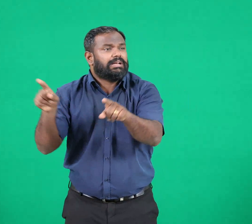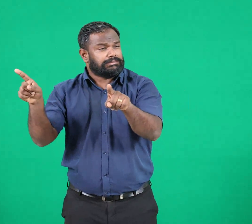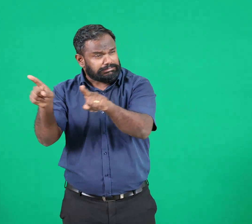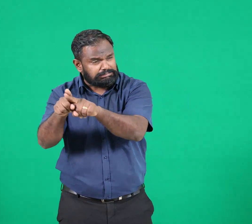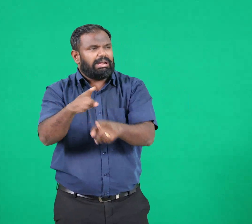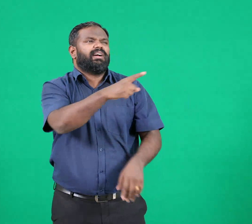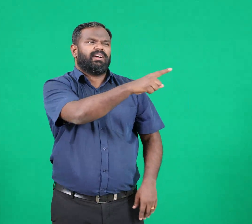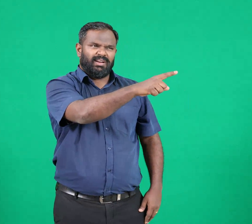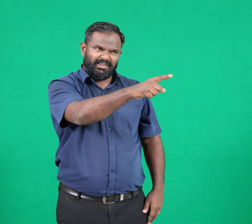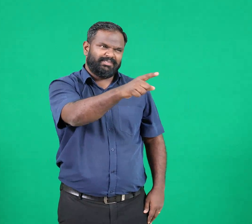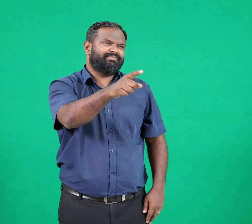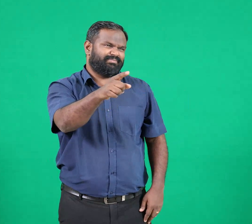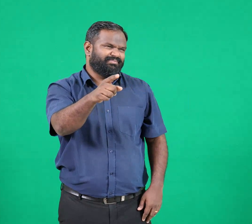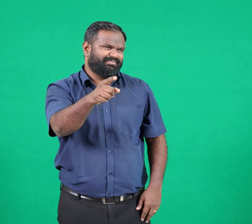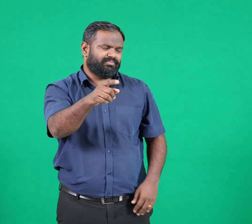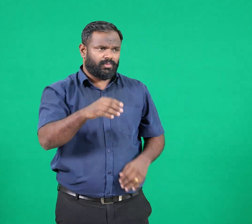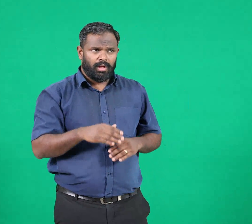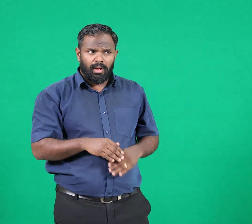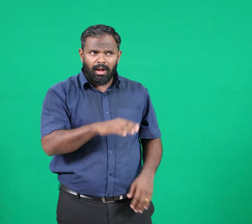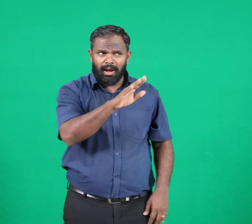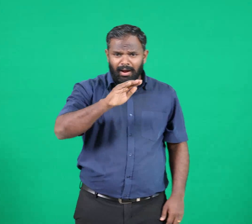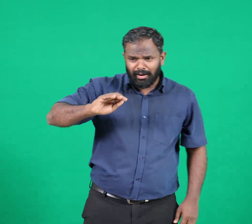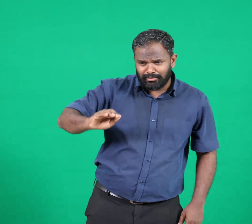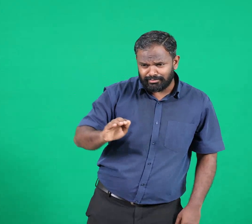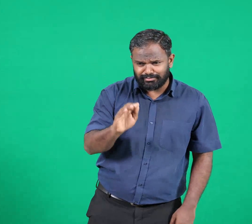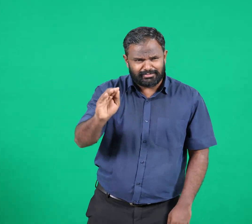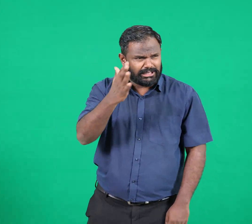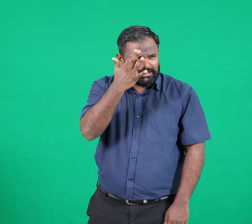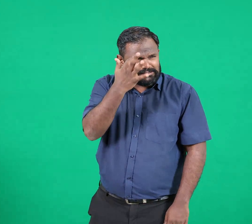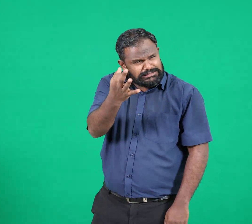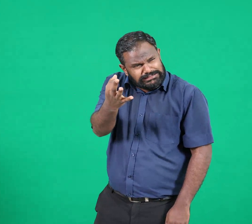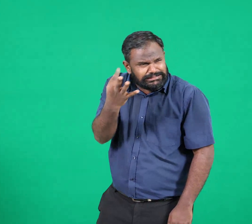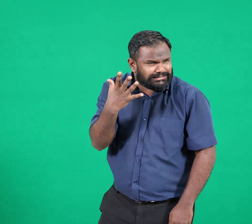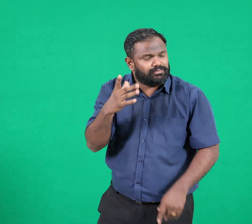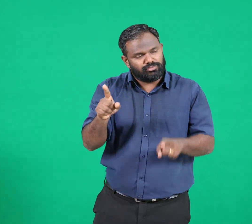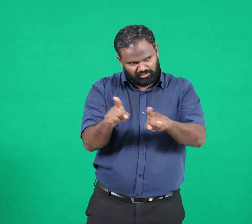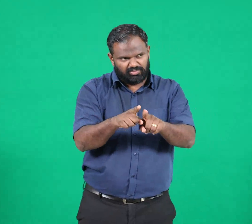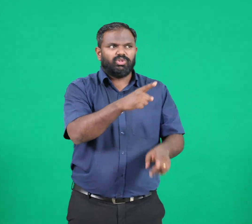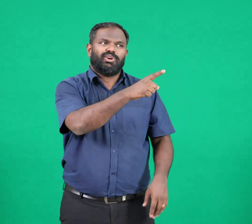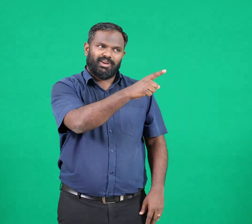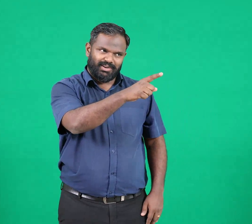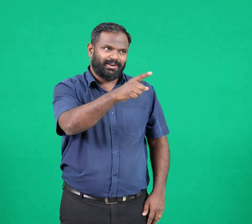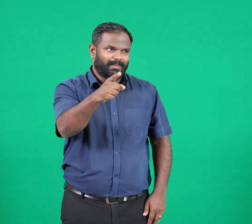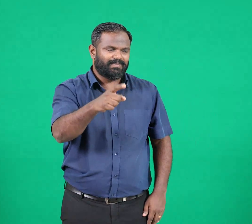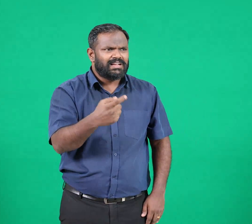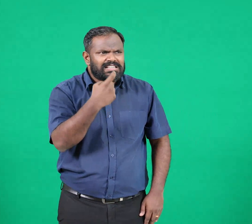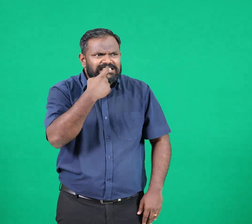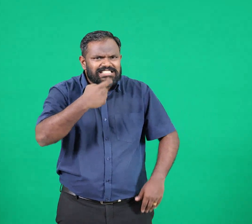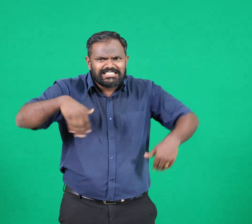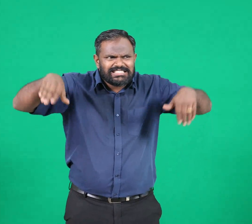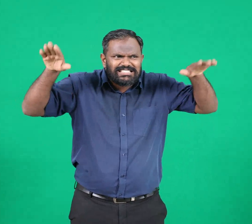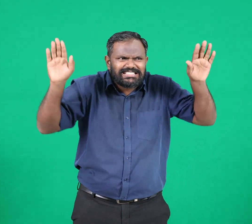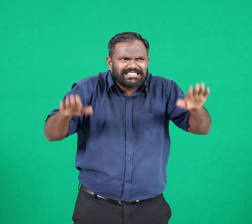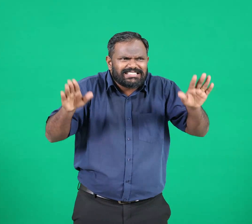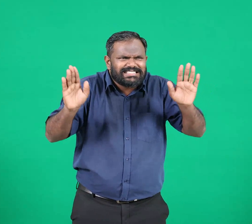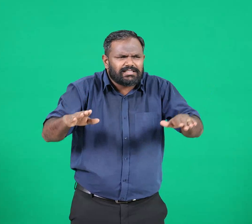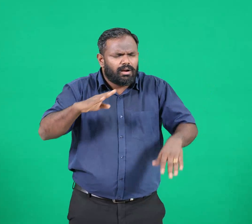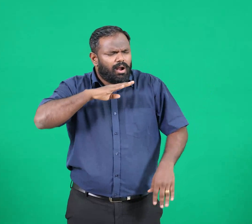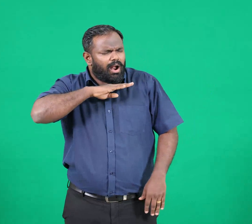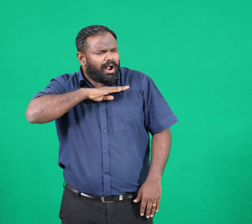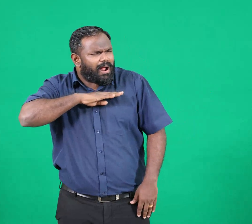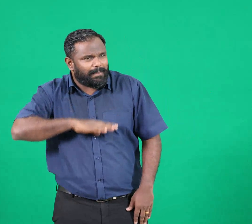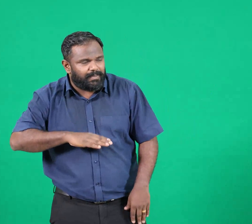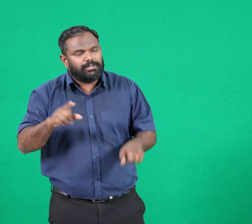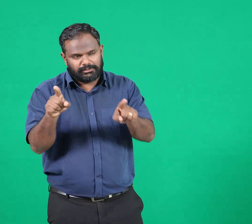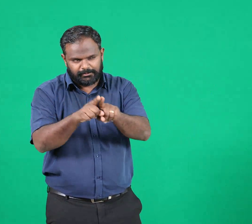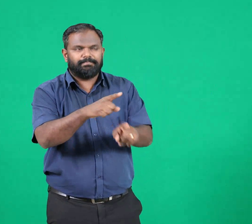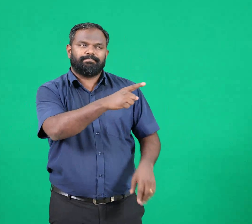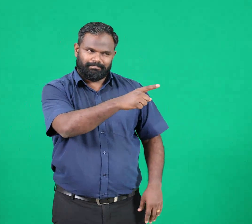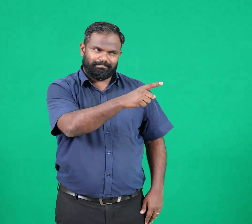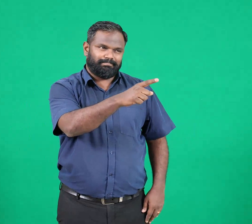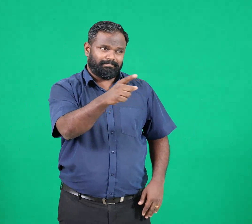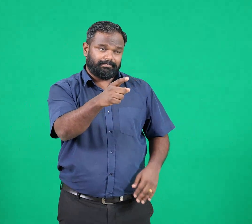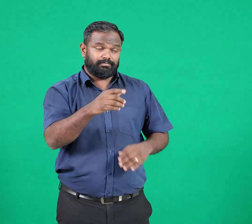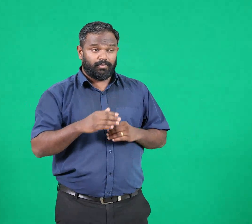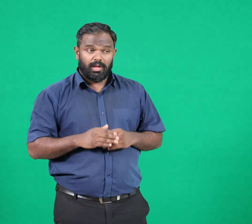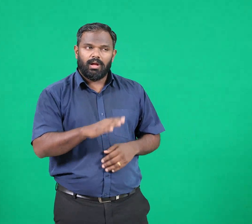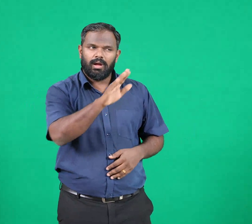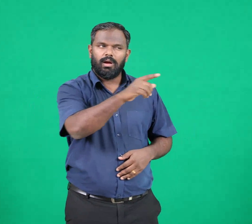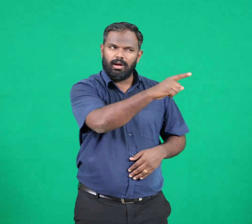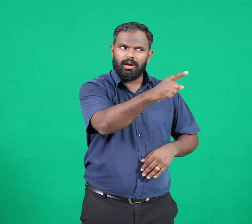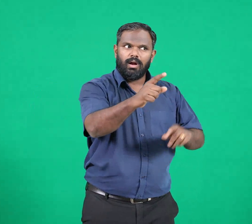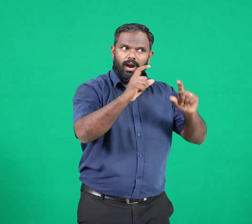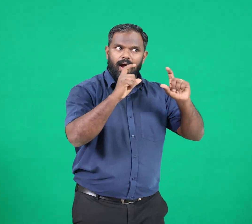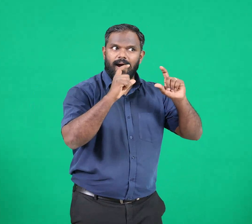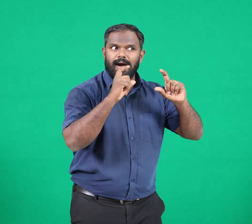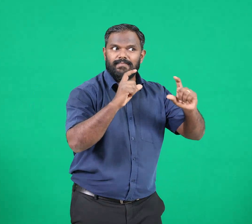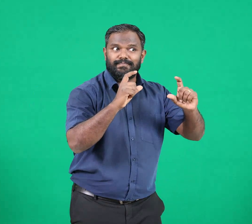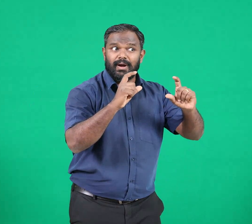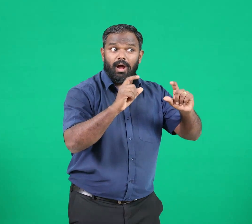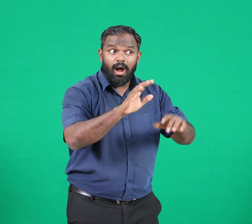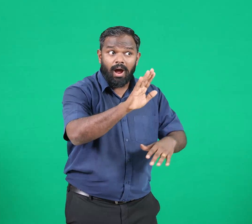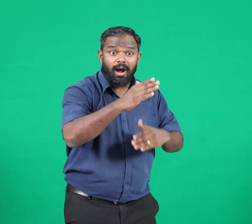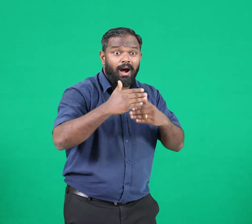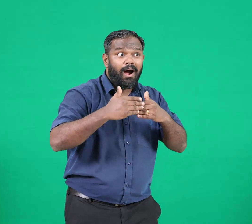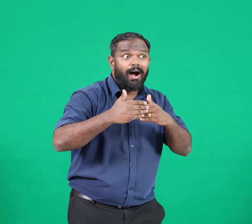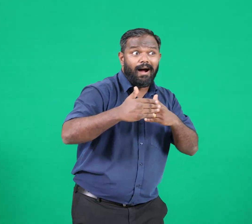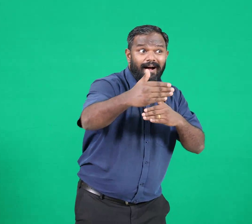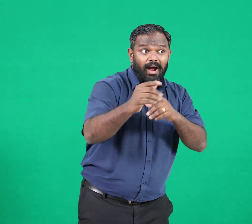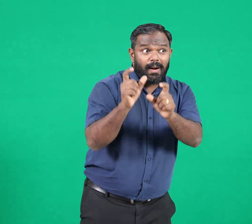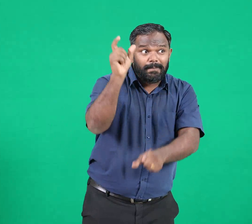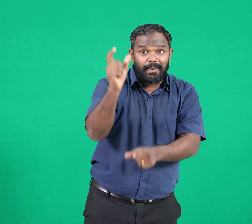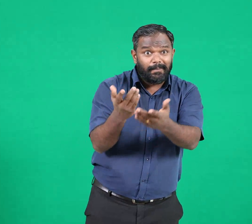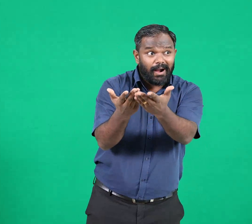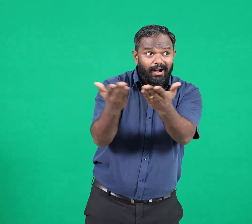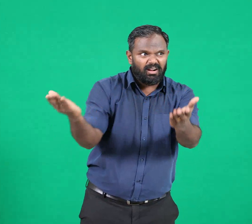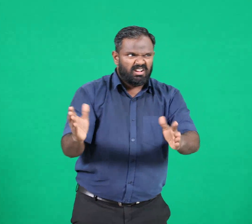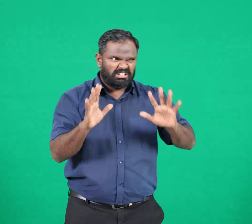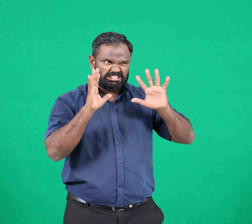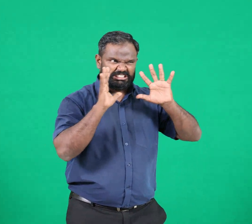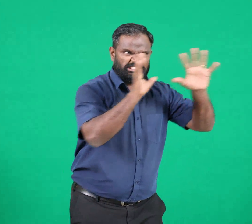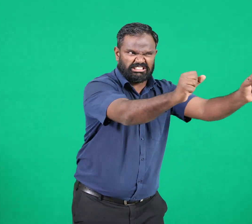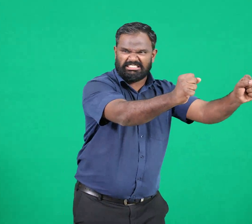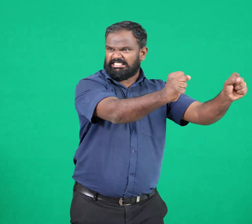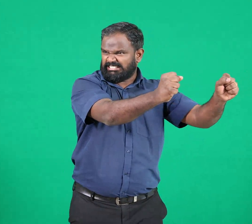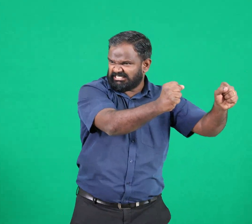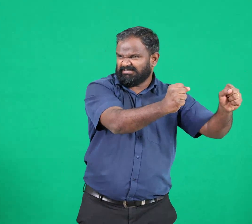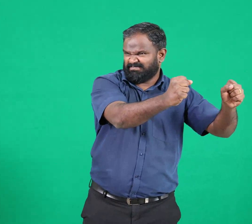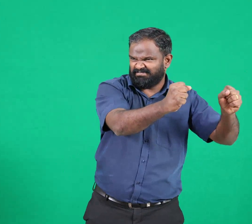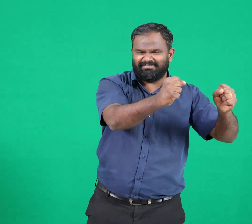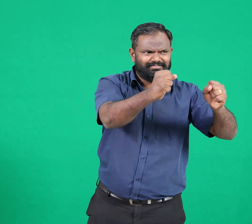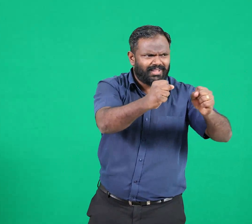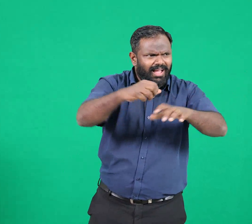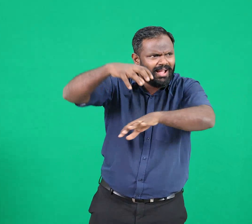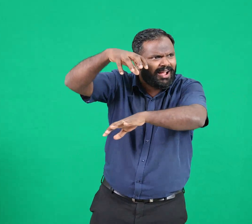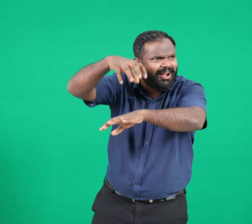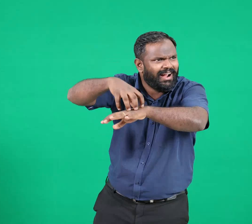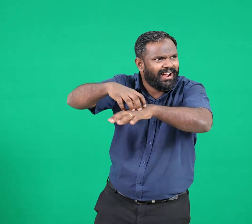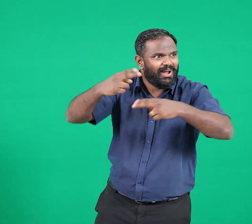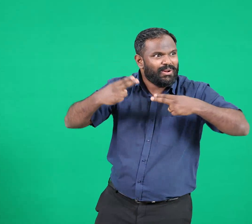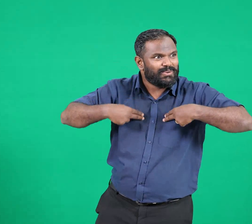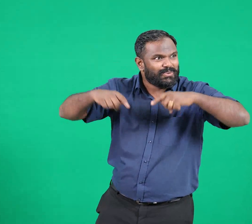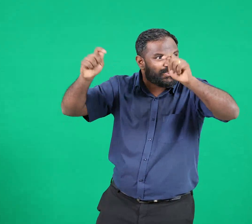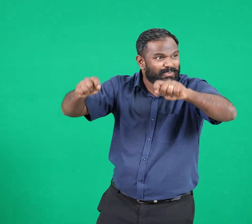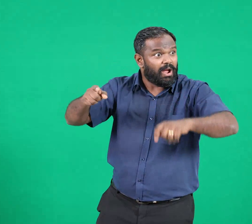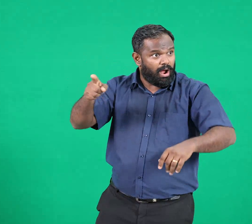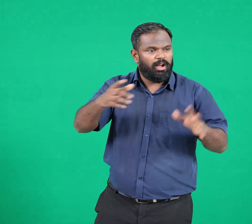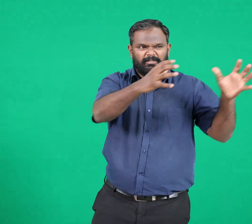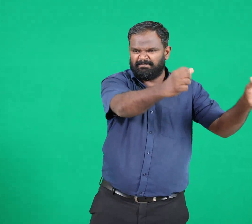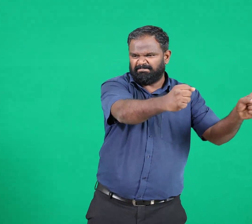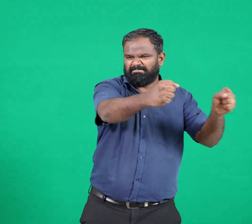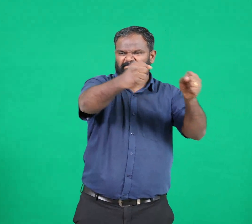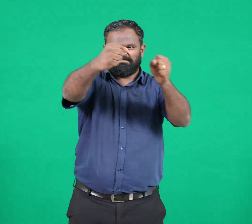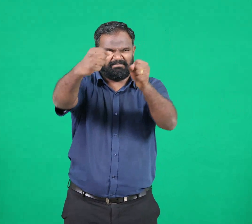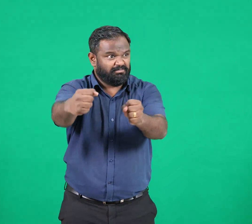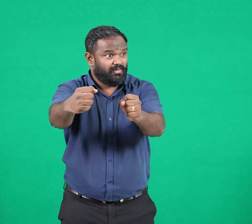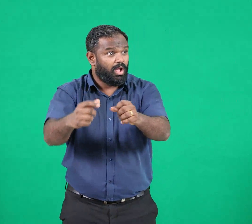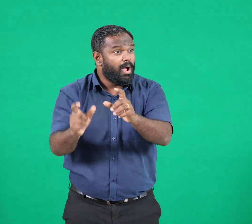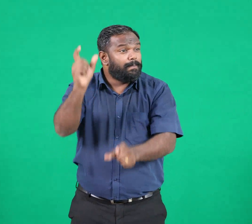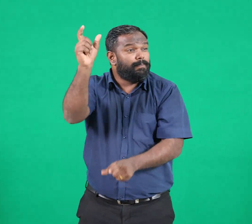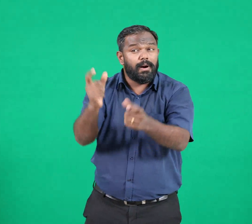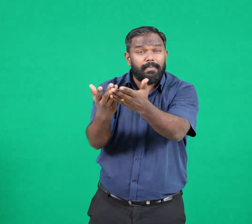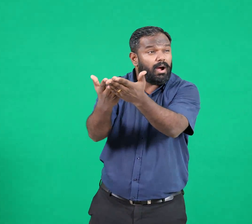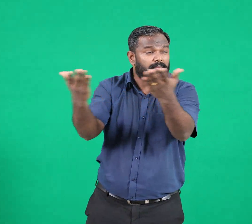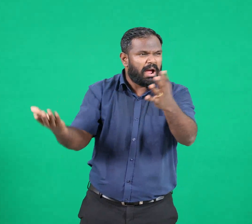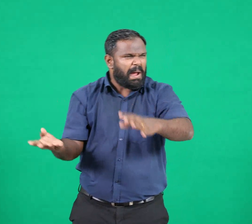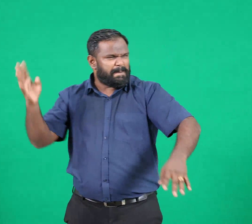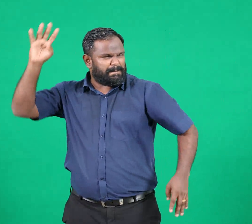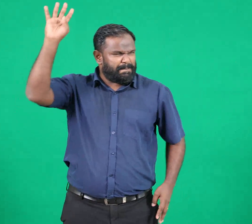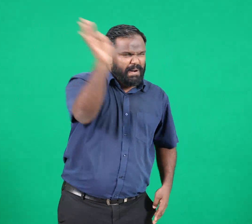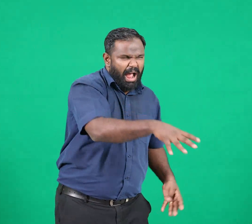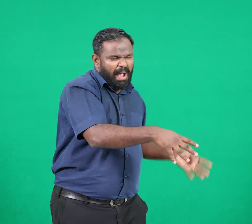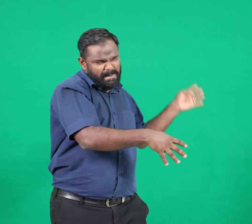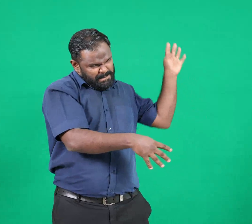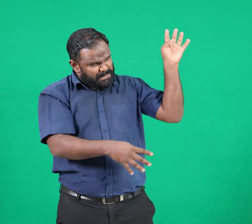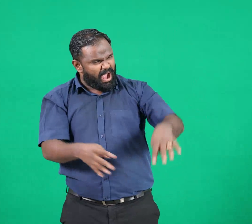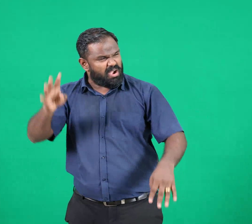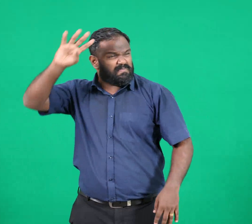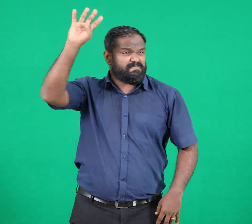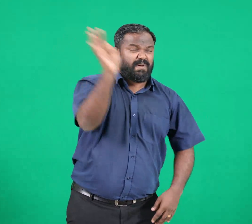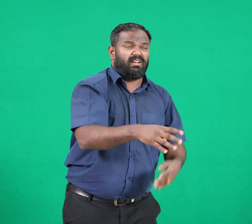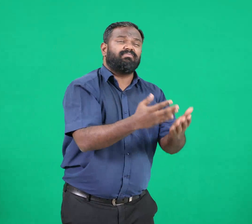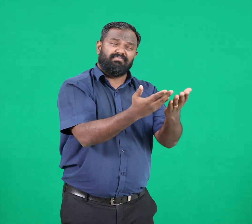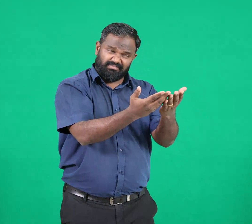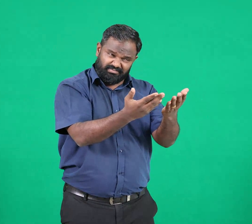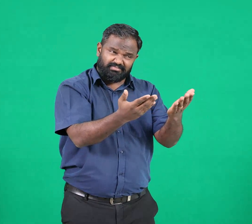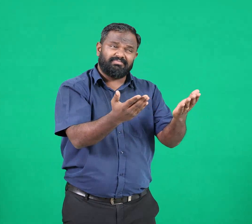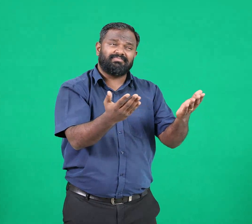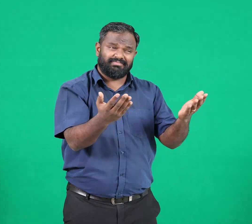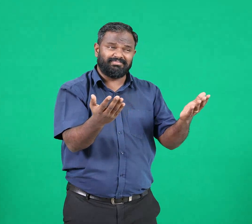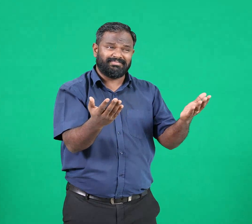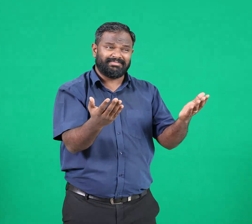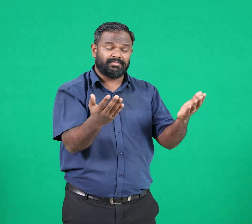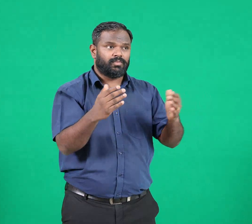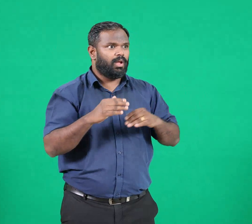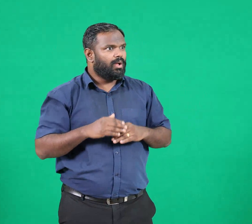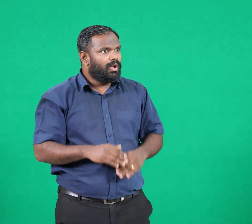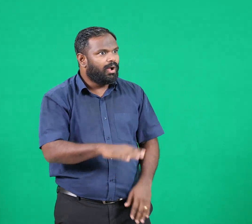But beware of men; for they will hand you over to their councils and flog you in their synagogues.